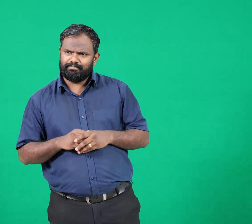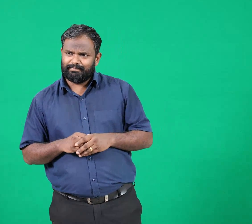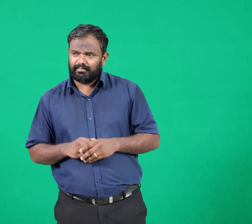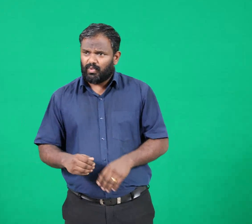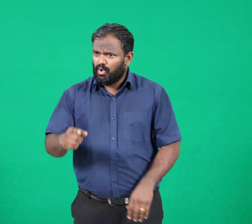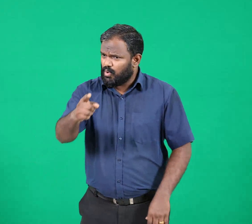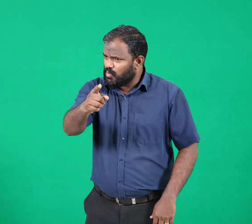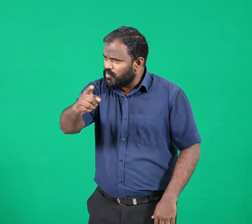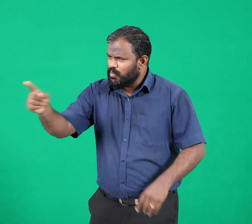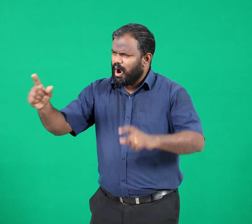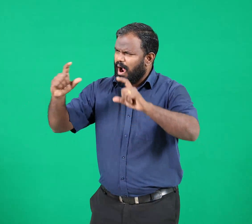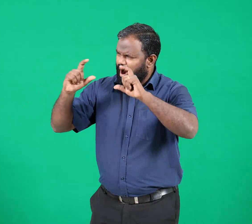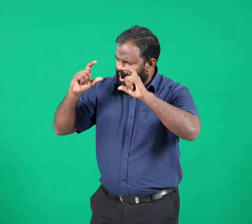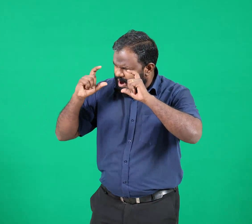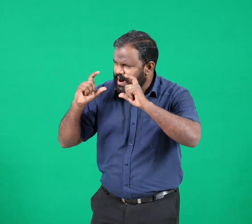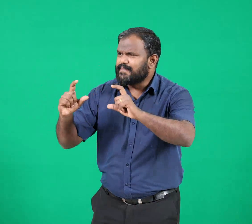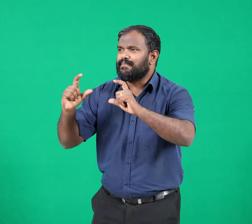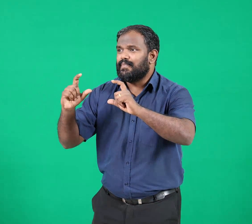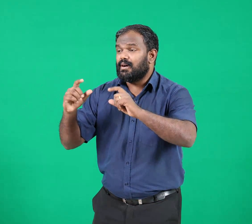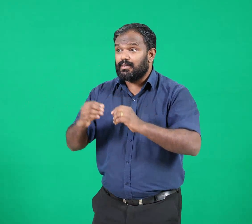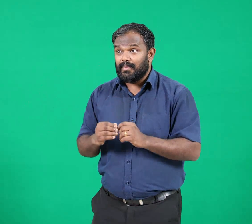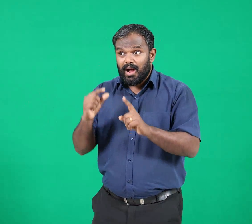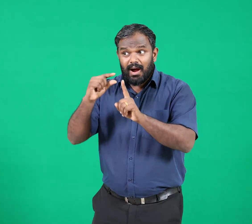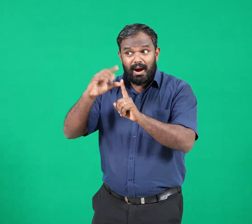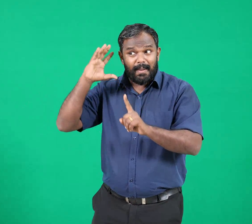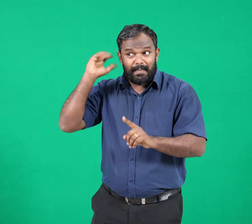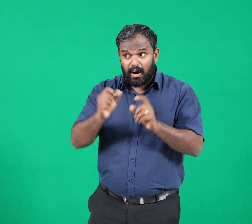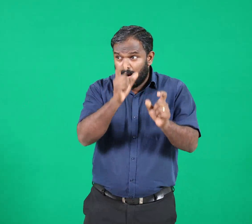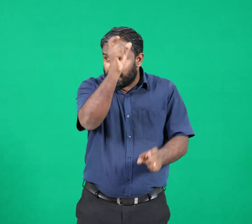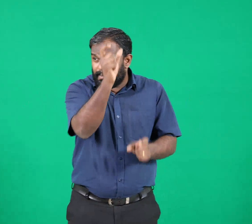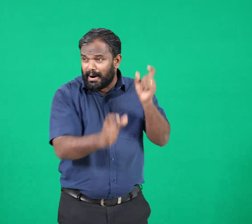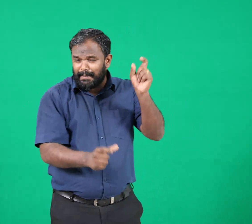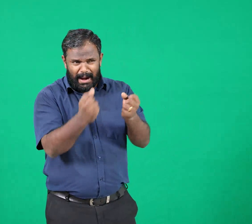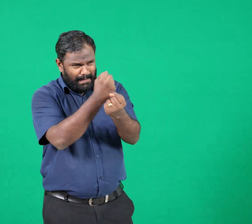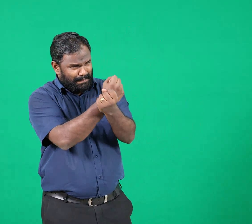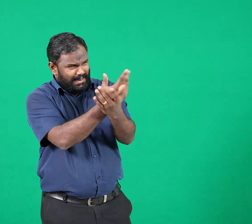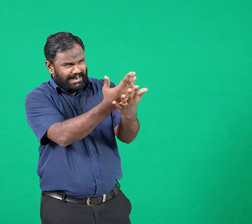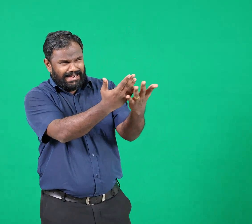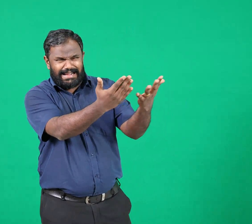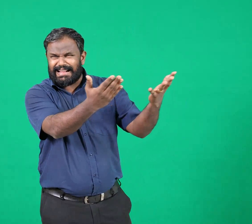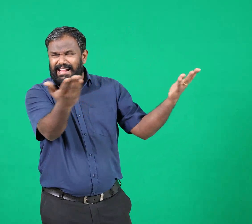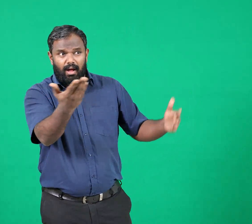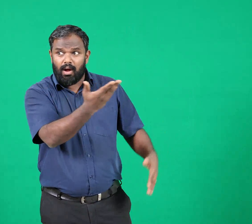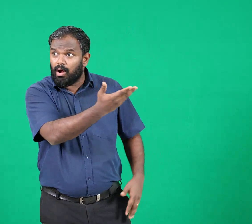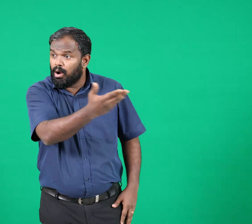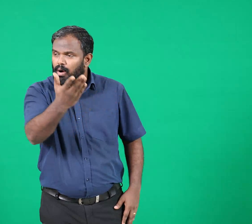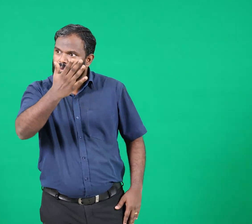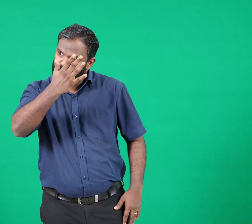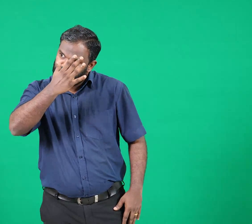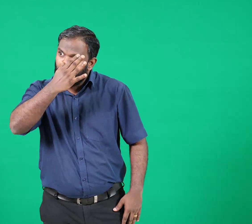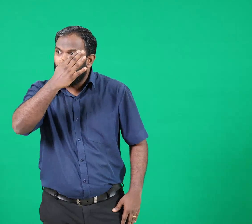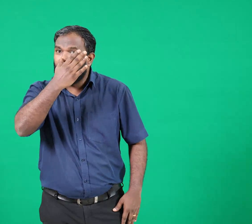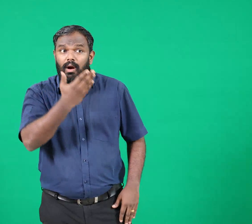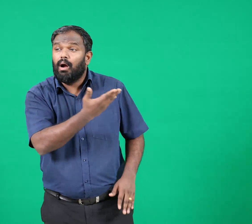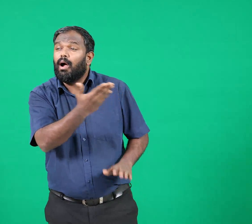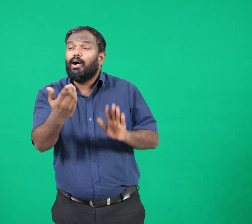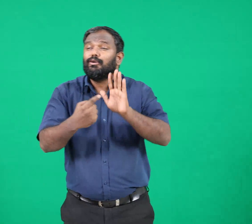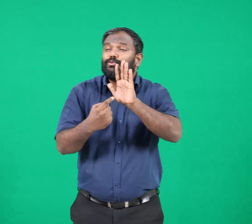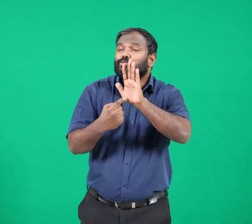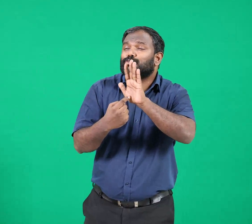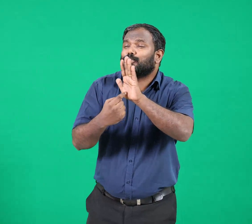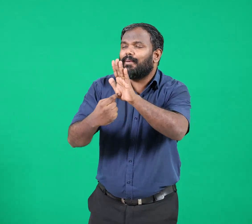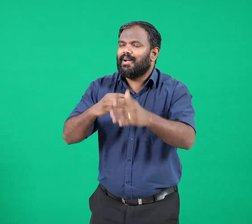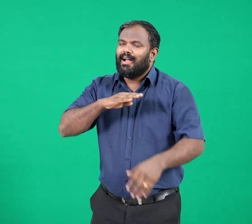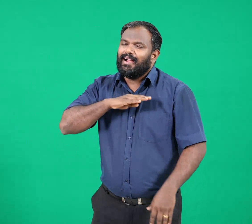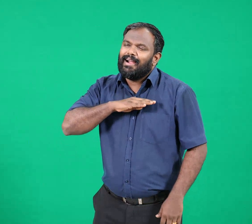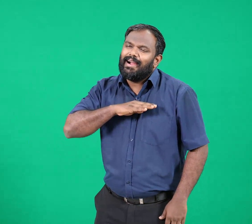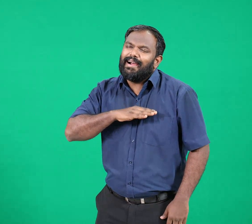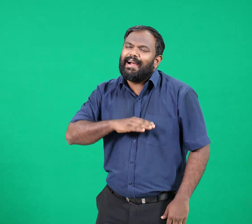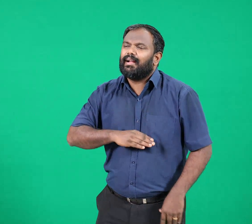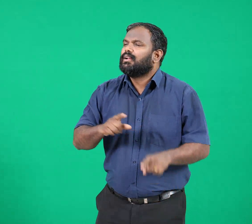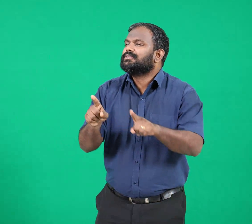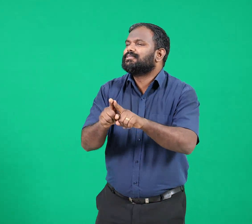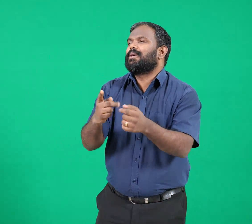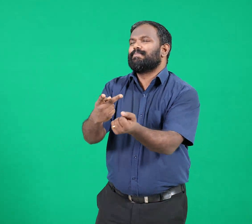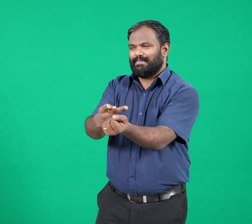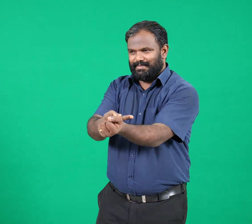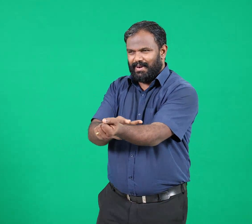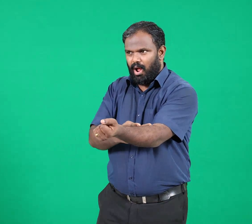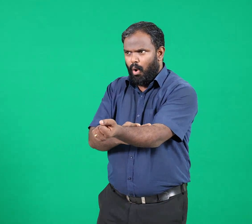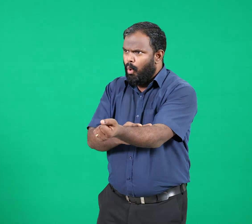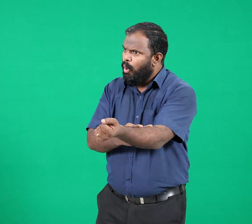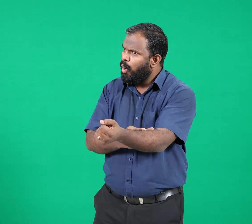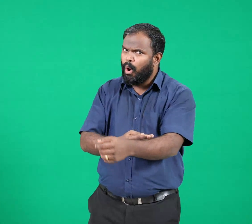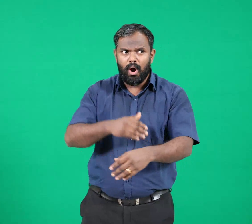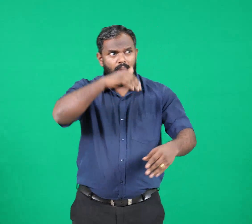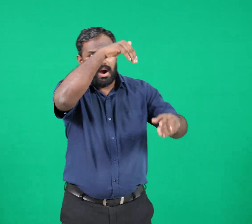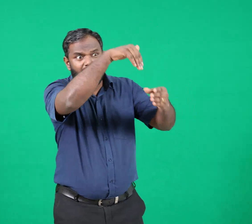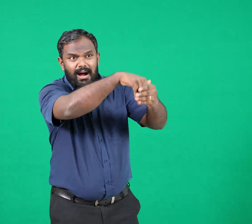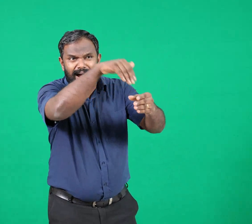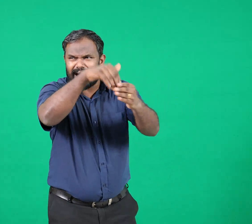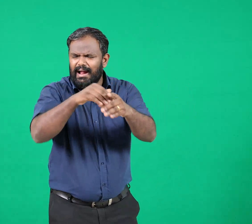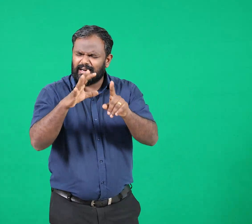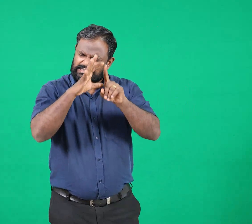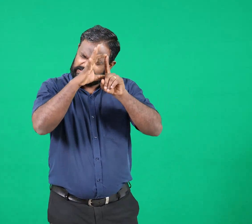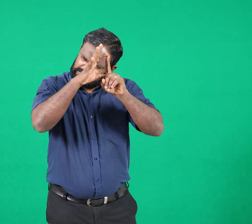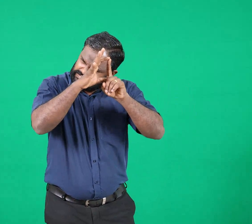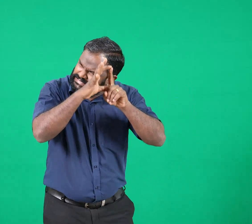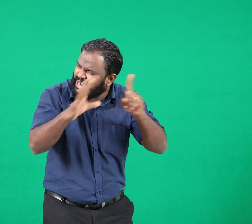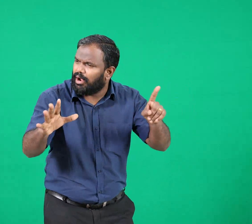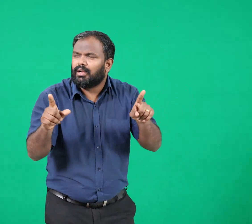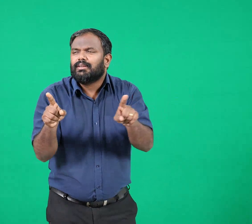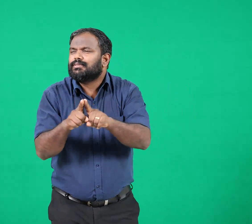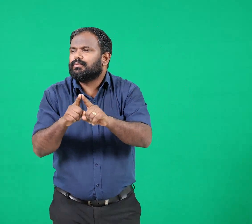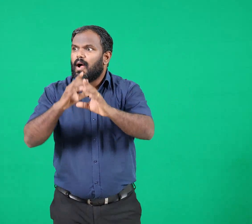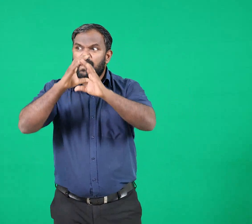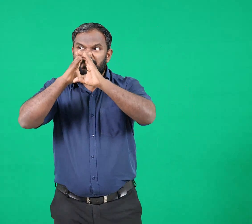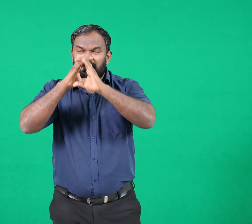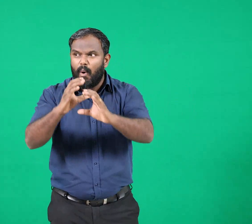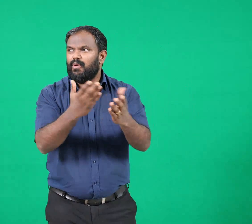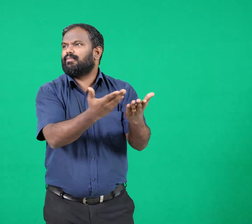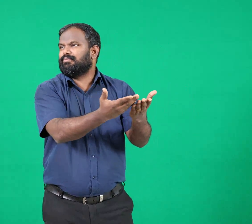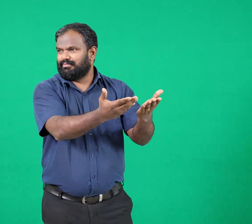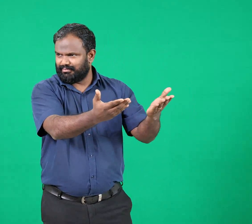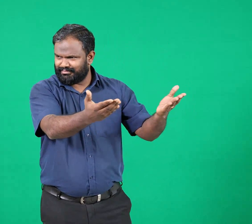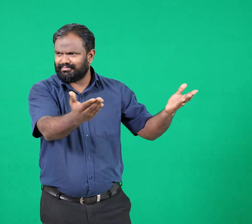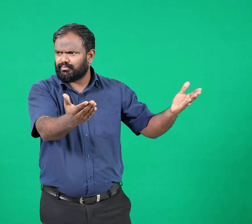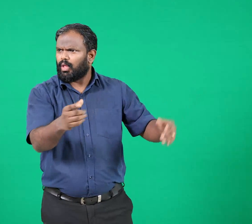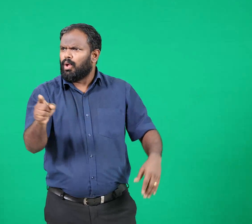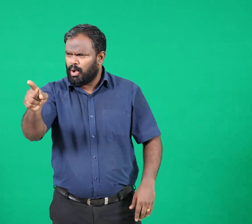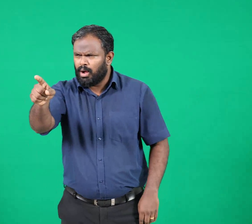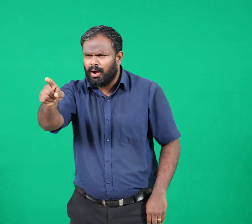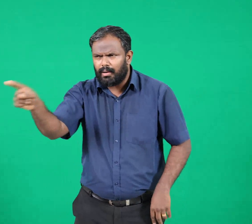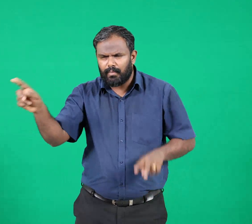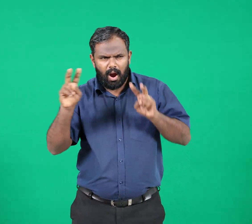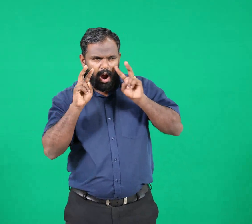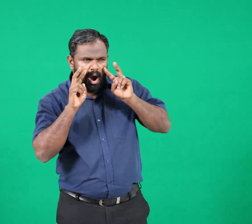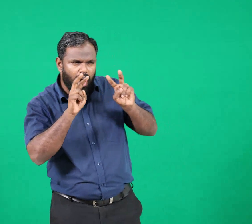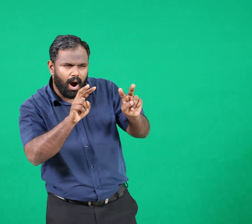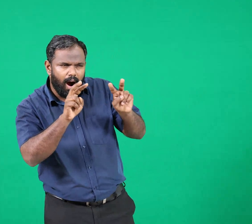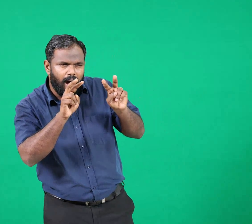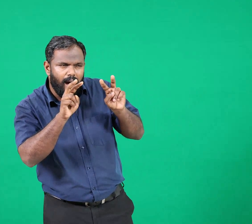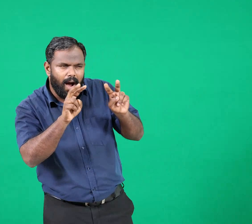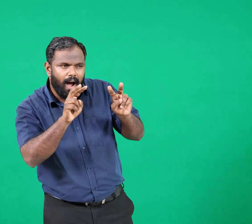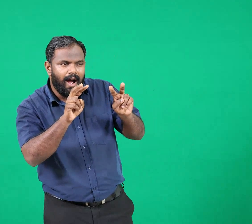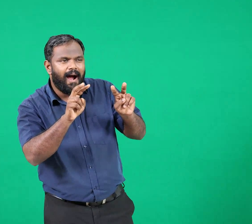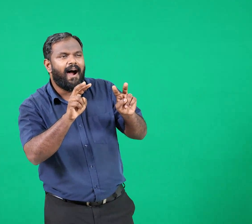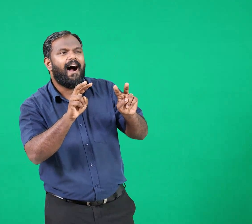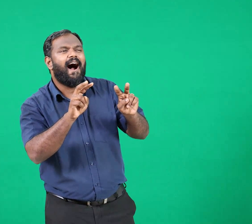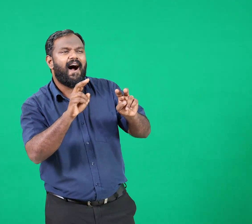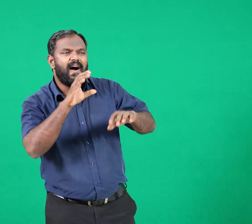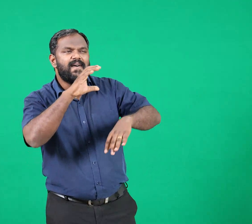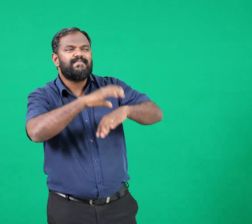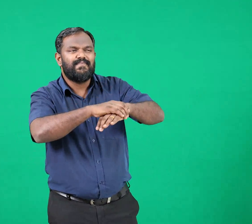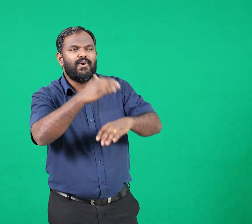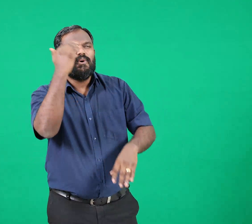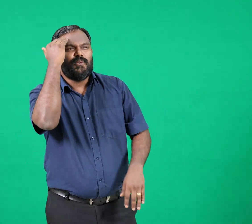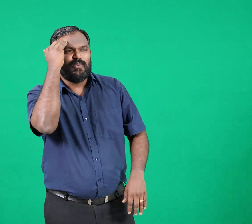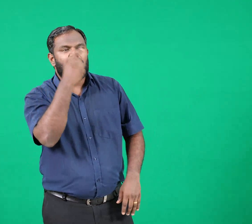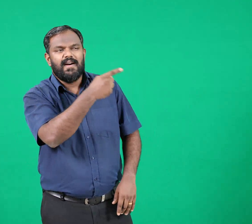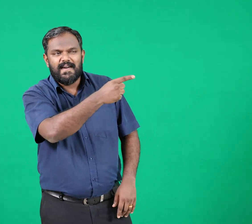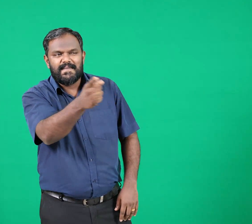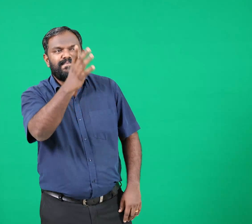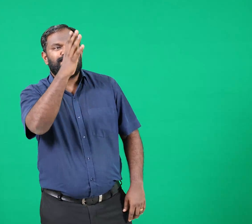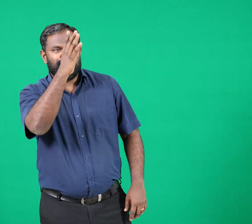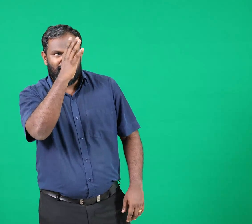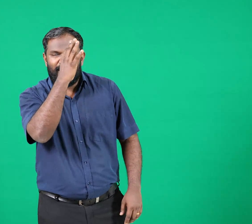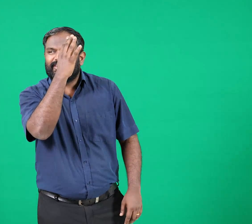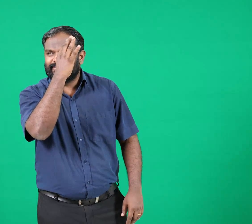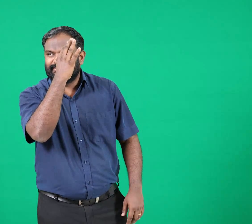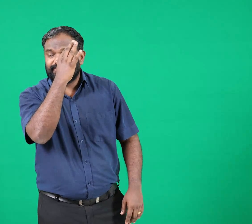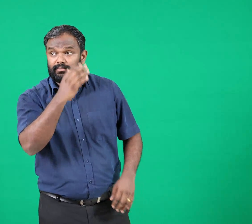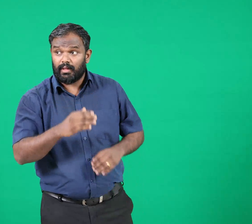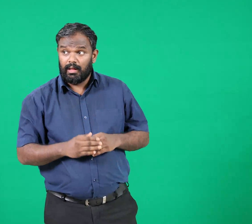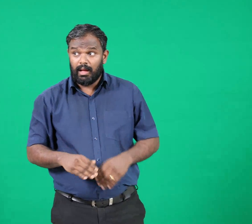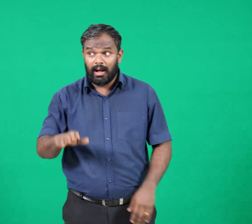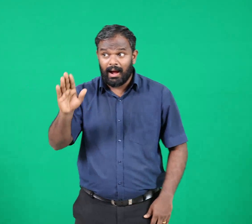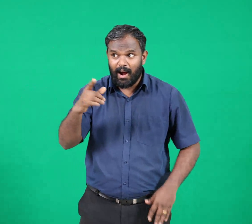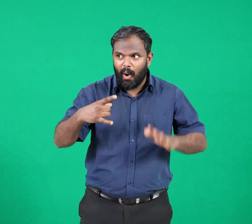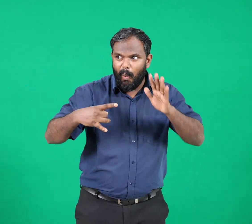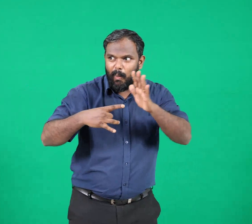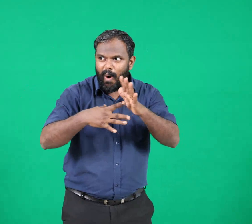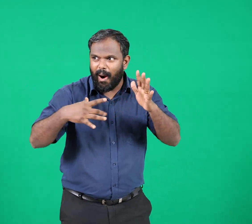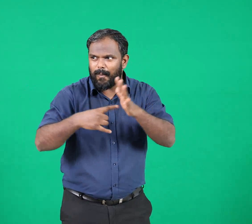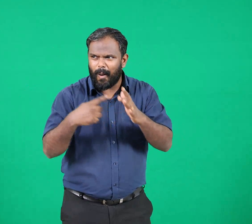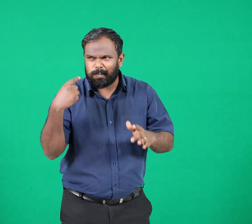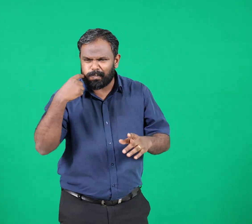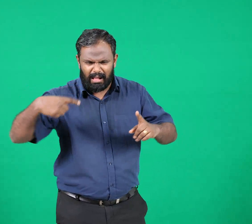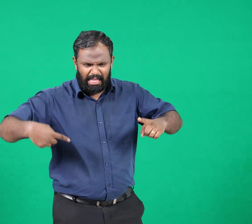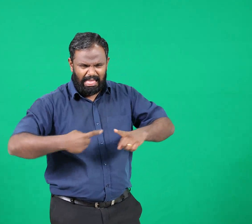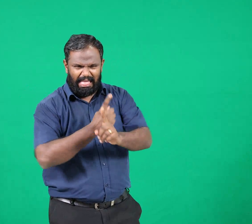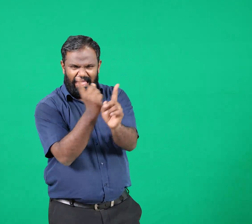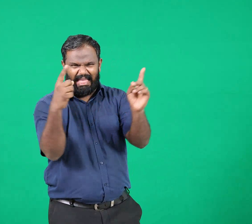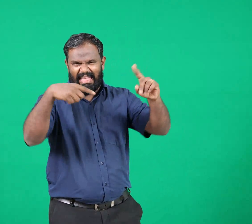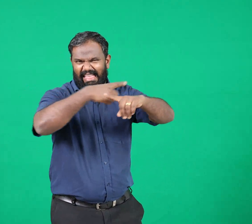They come to you in sheep's clothing, but inwardly they are ravenous wolves.